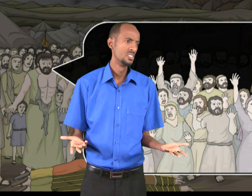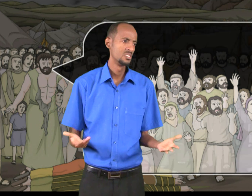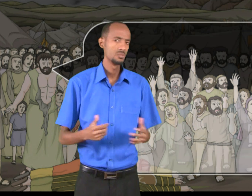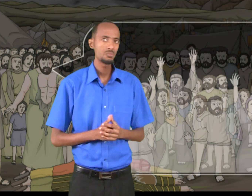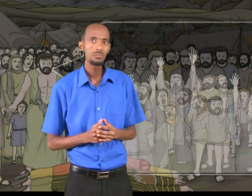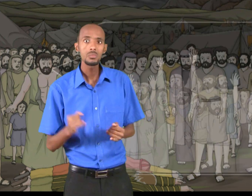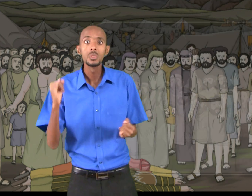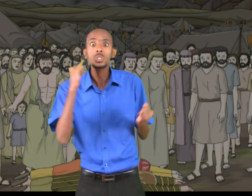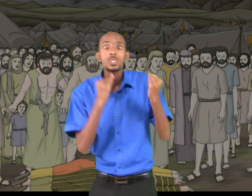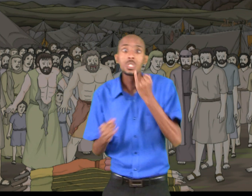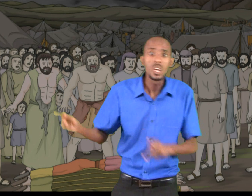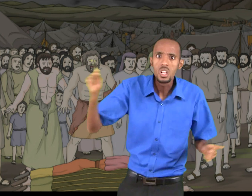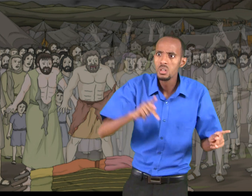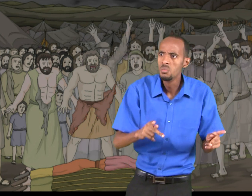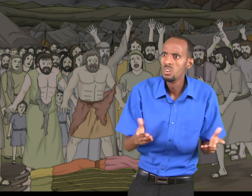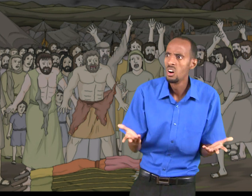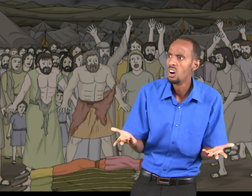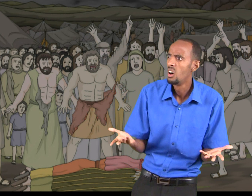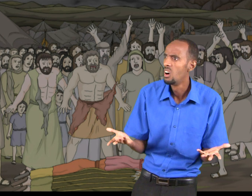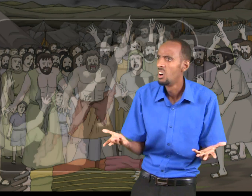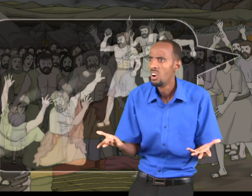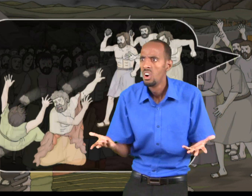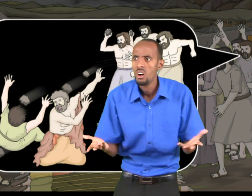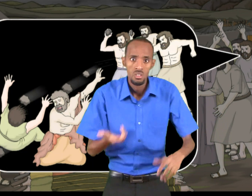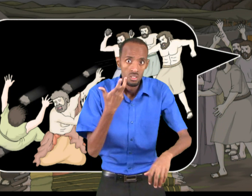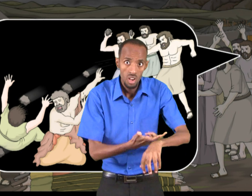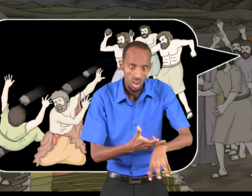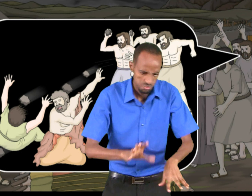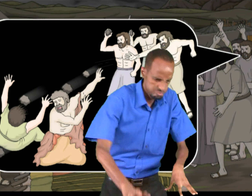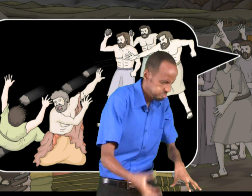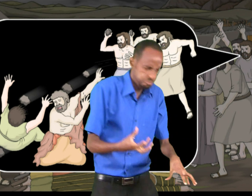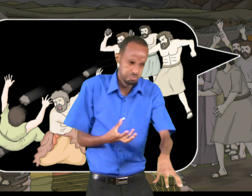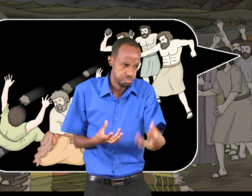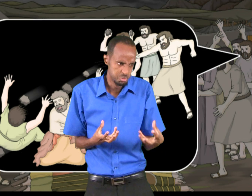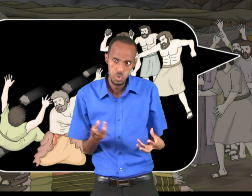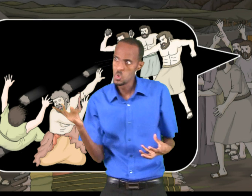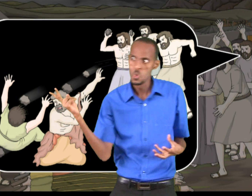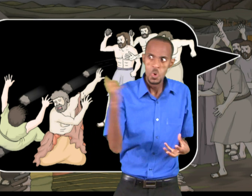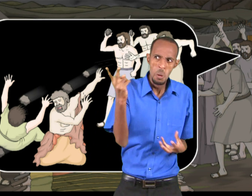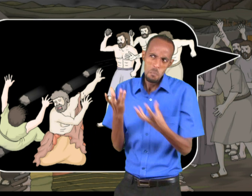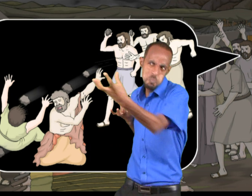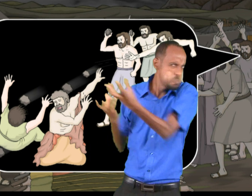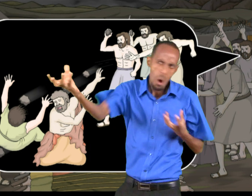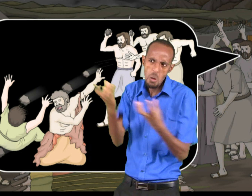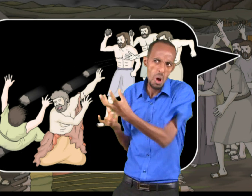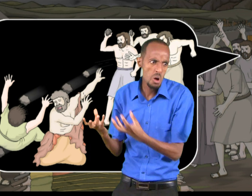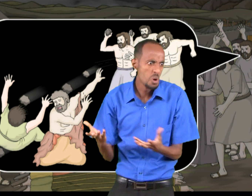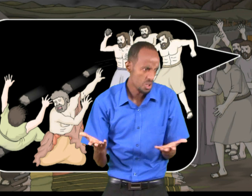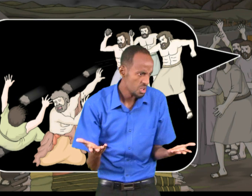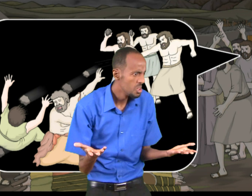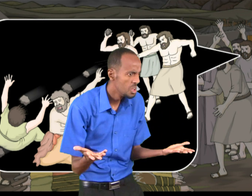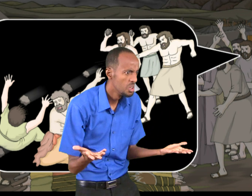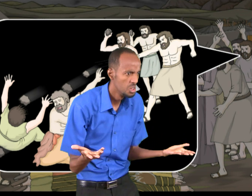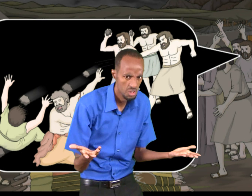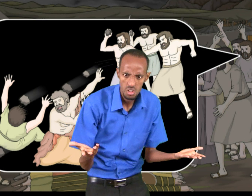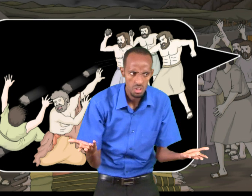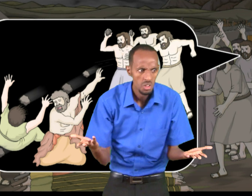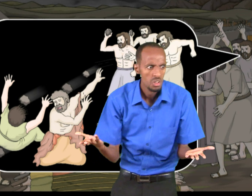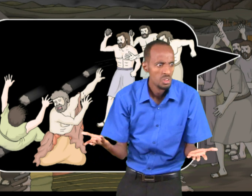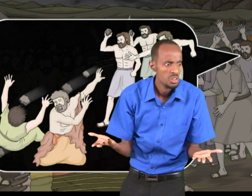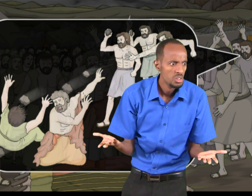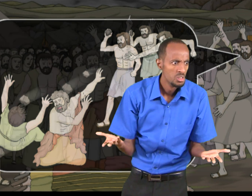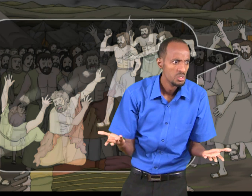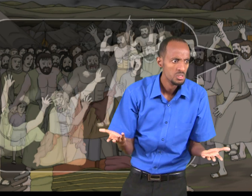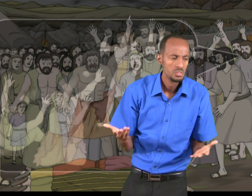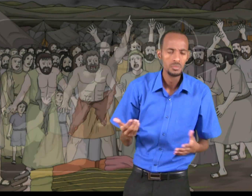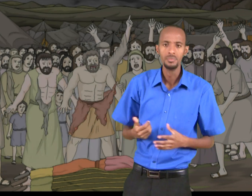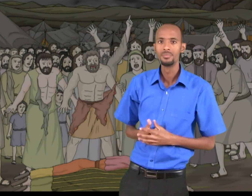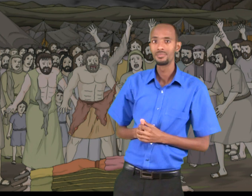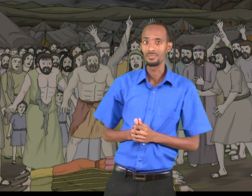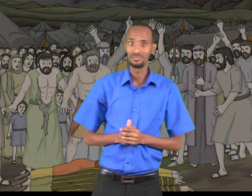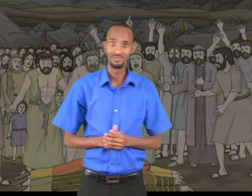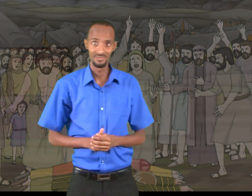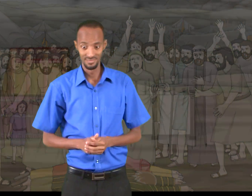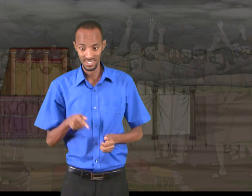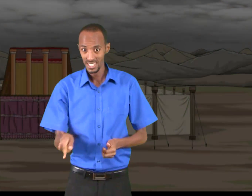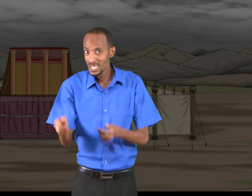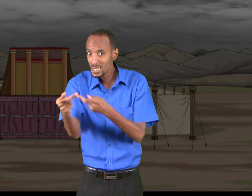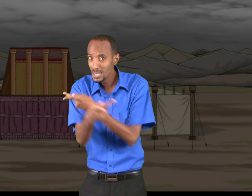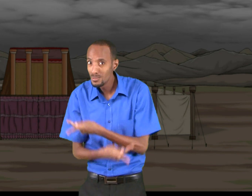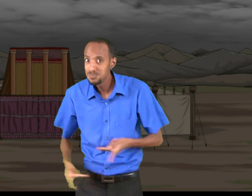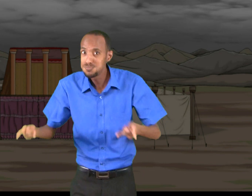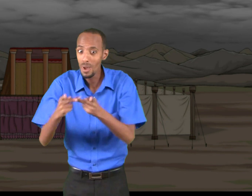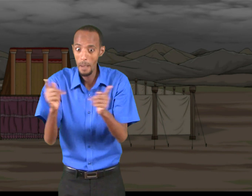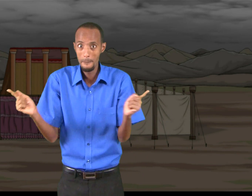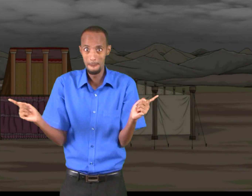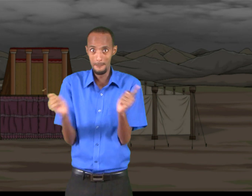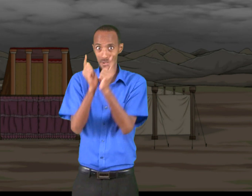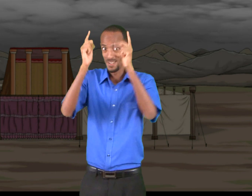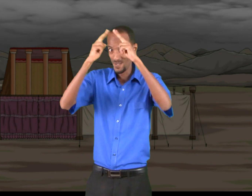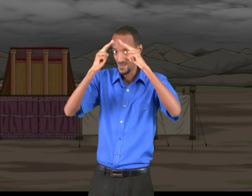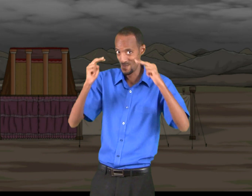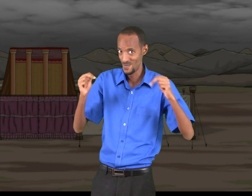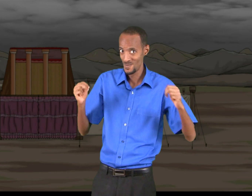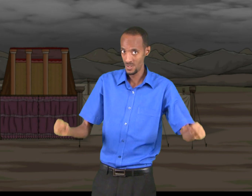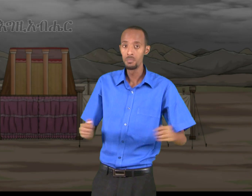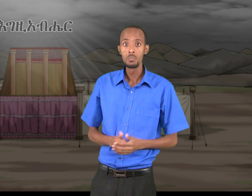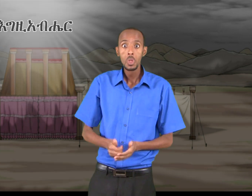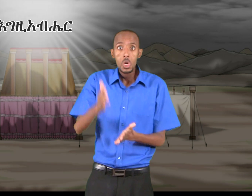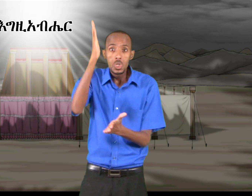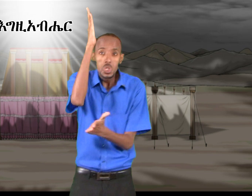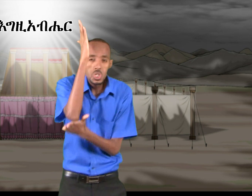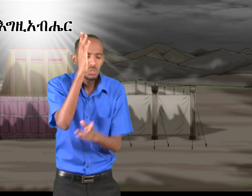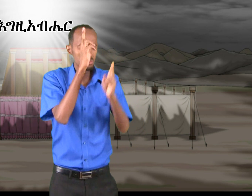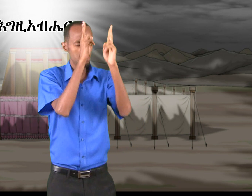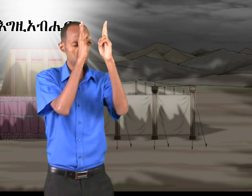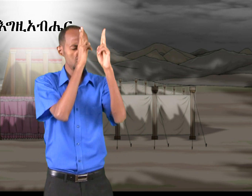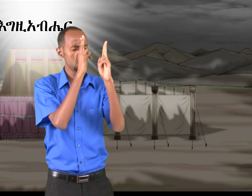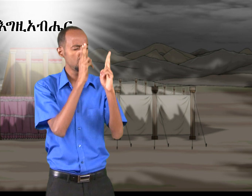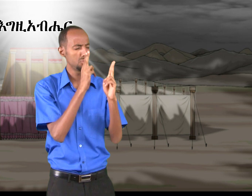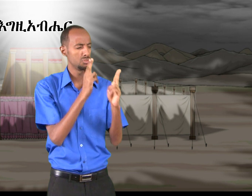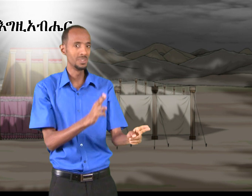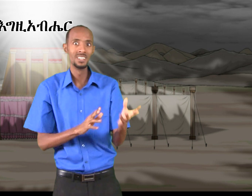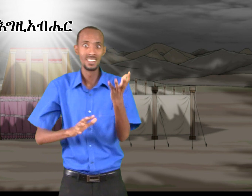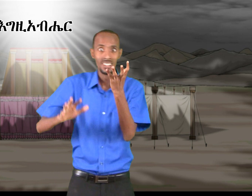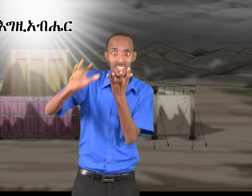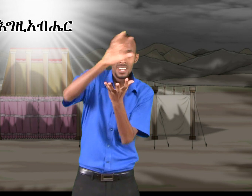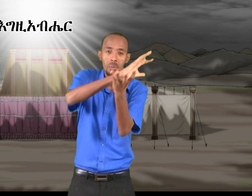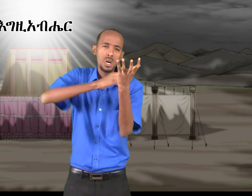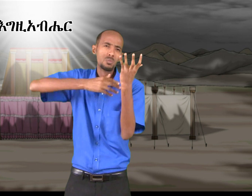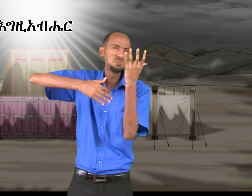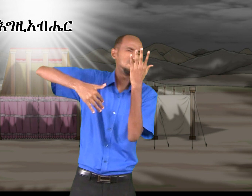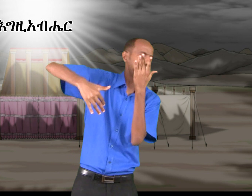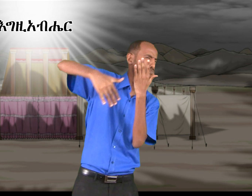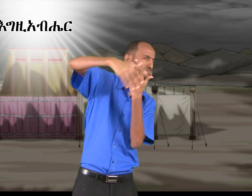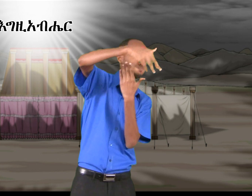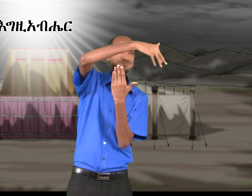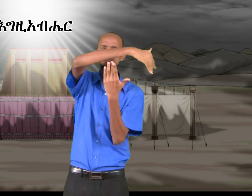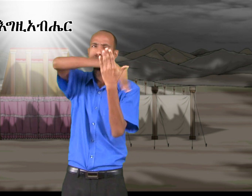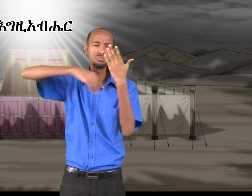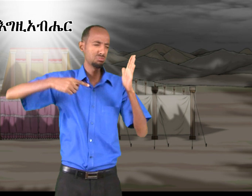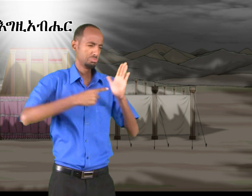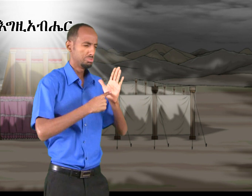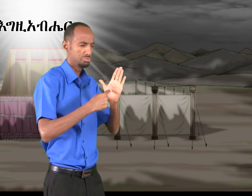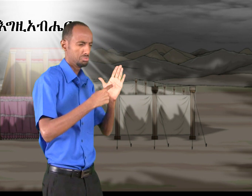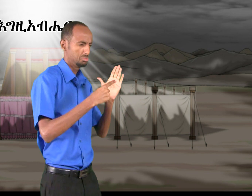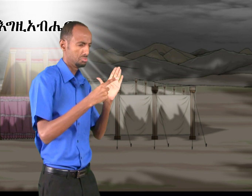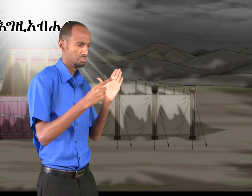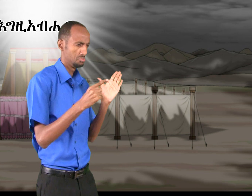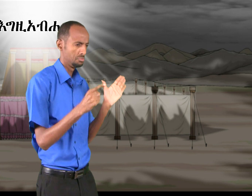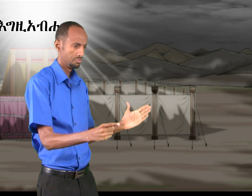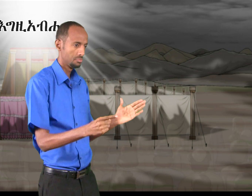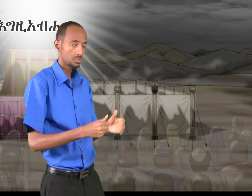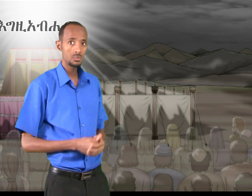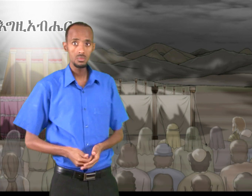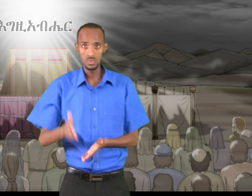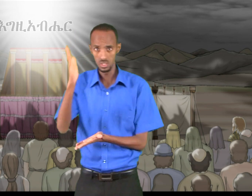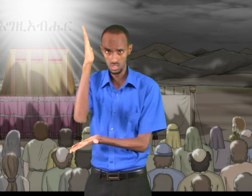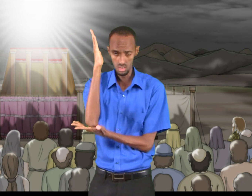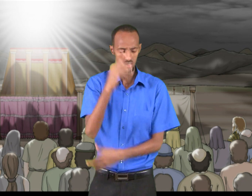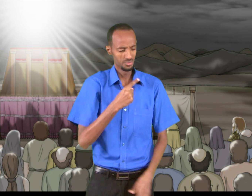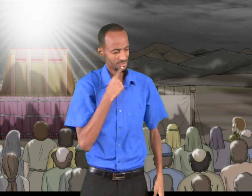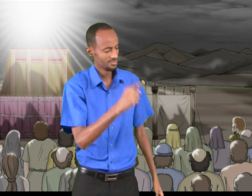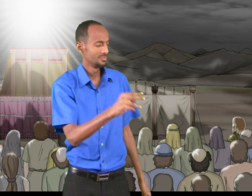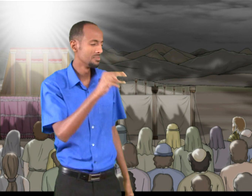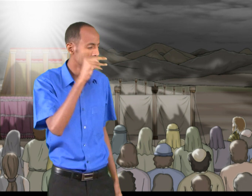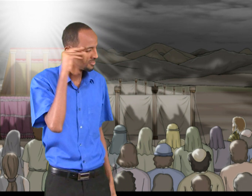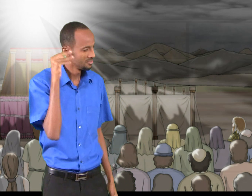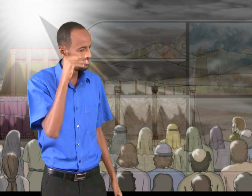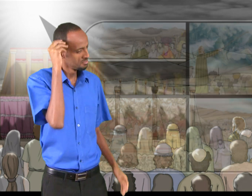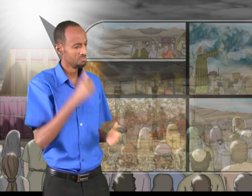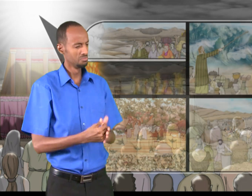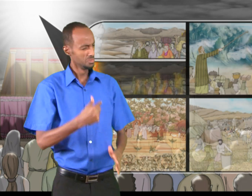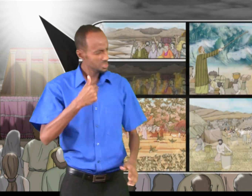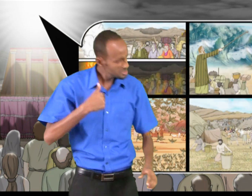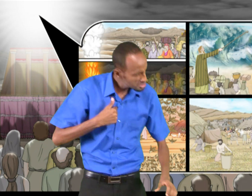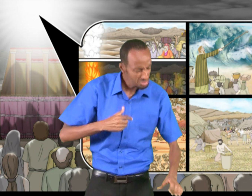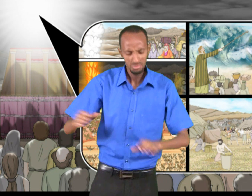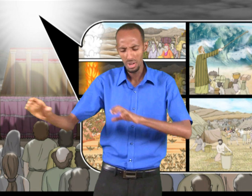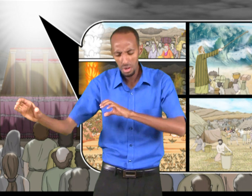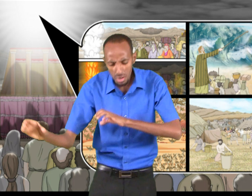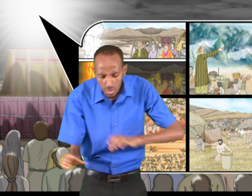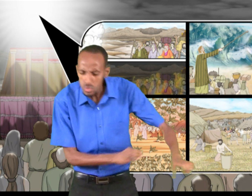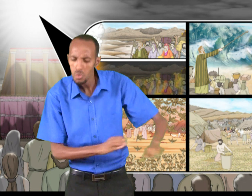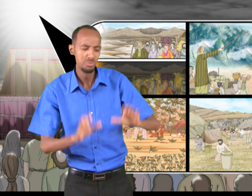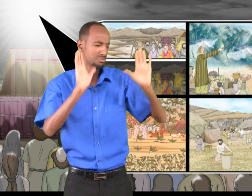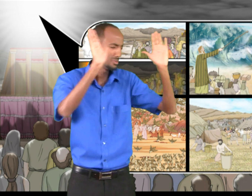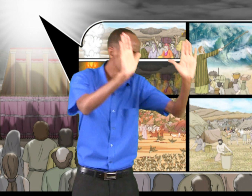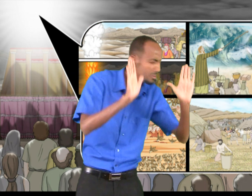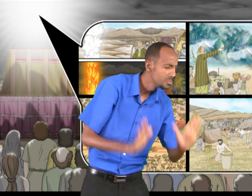But the whole congregation threatened to stone Joshua and Caleb. Then the glory of the LORD appeared to all the Israelites at the Tent of Meeting. And the LORD said to Moses, “How long will this people treat Me with contempt?